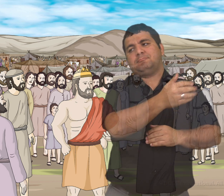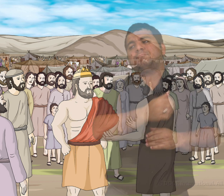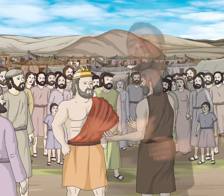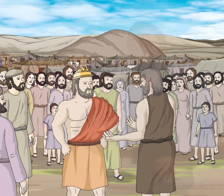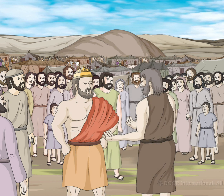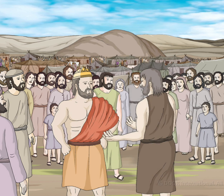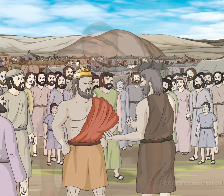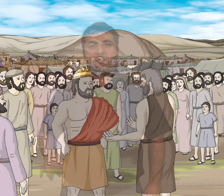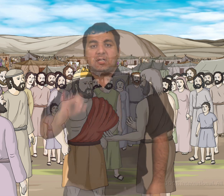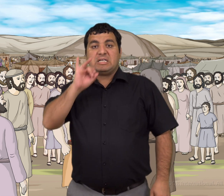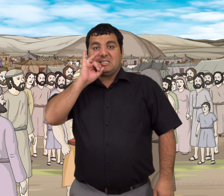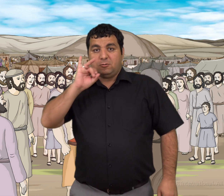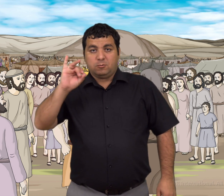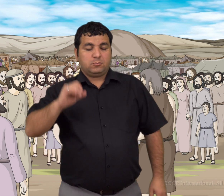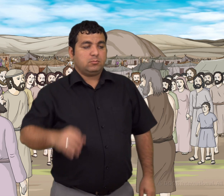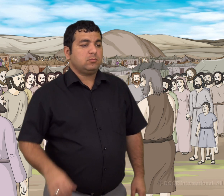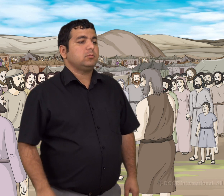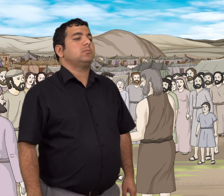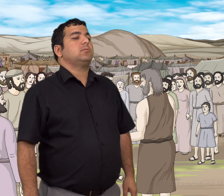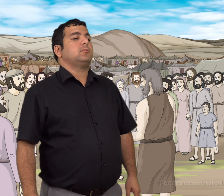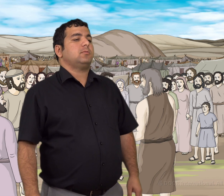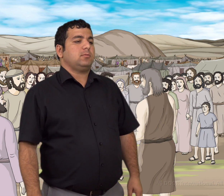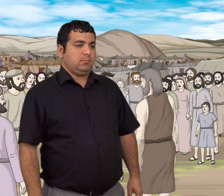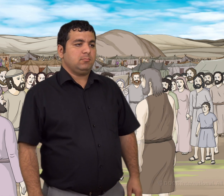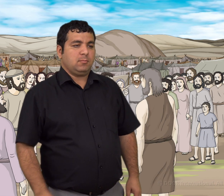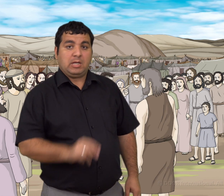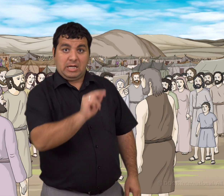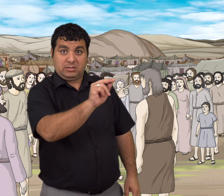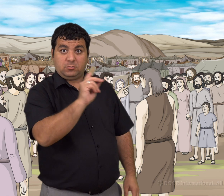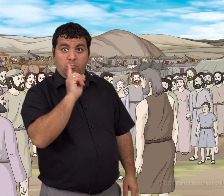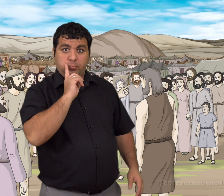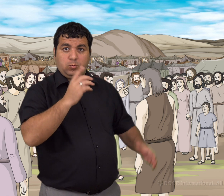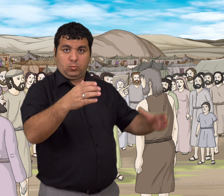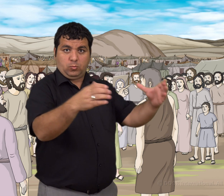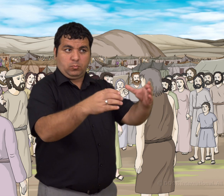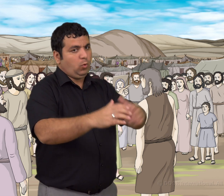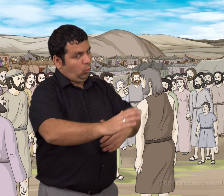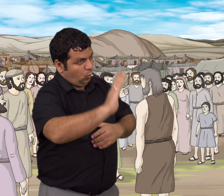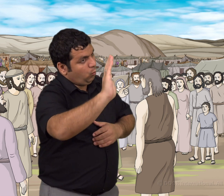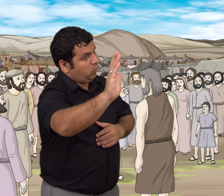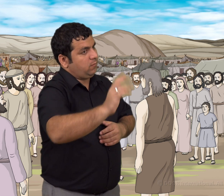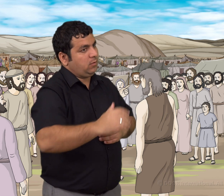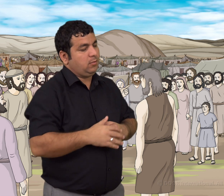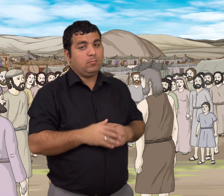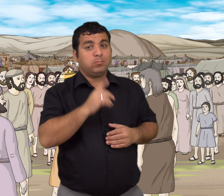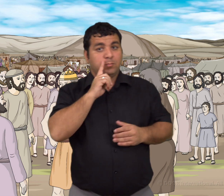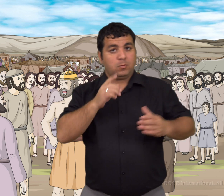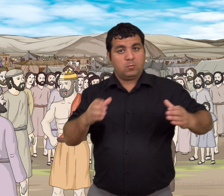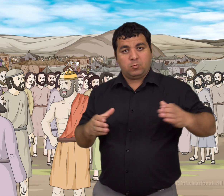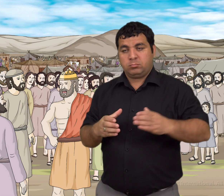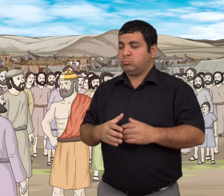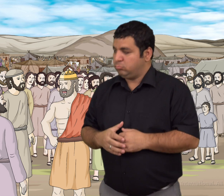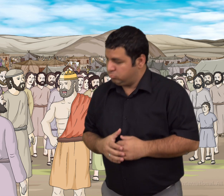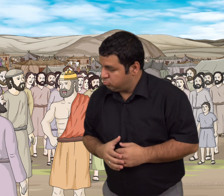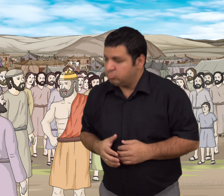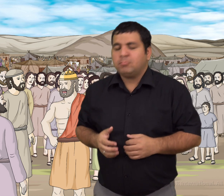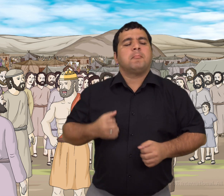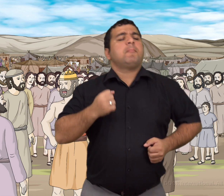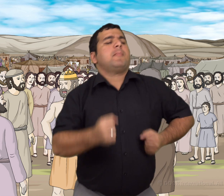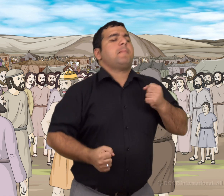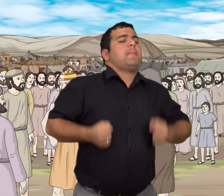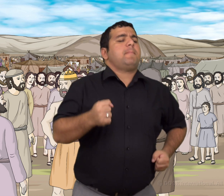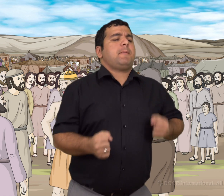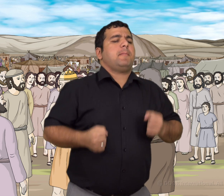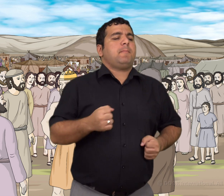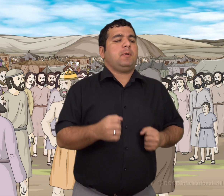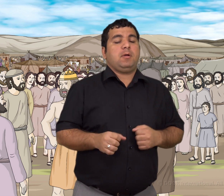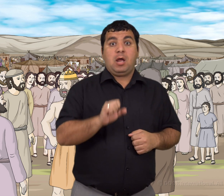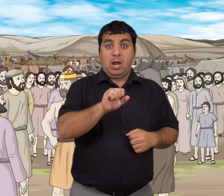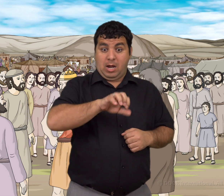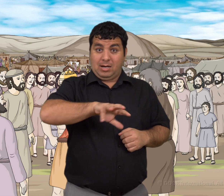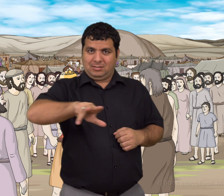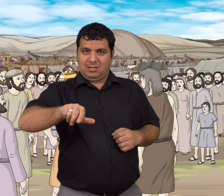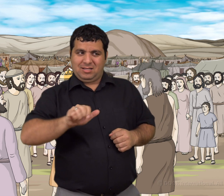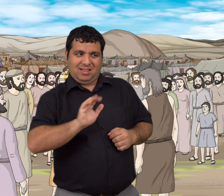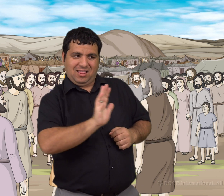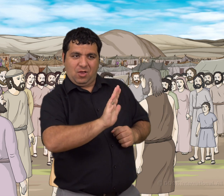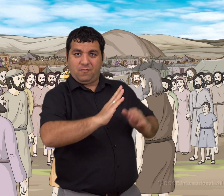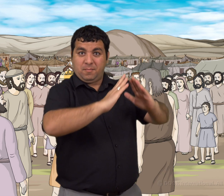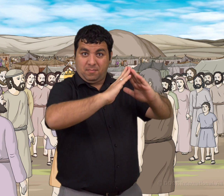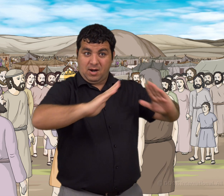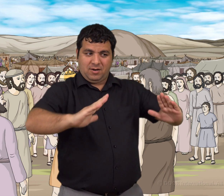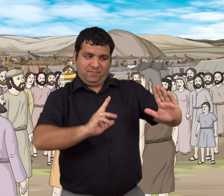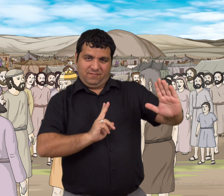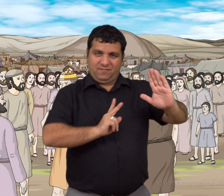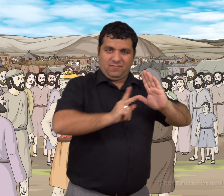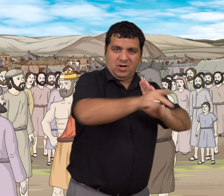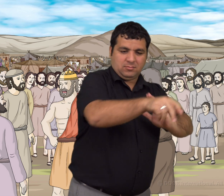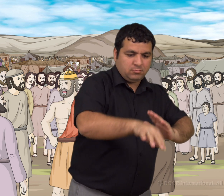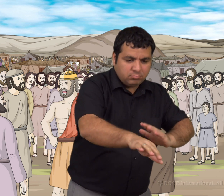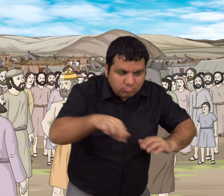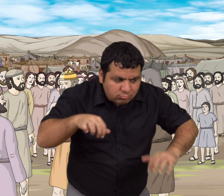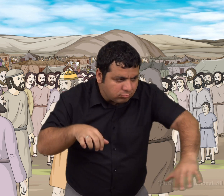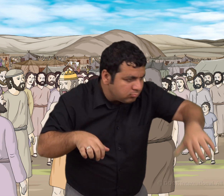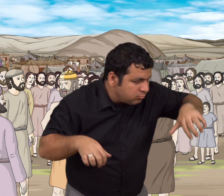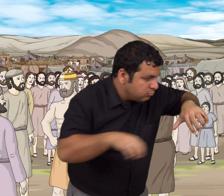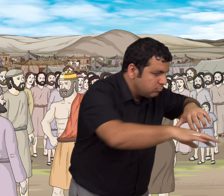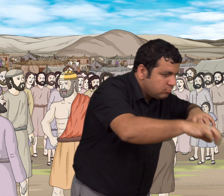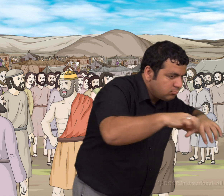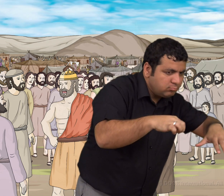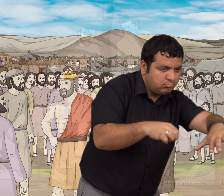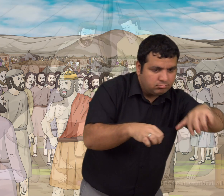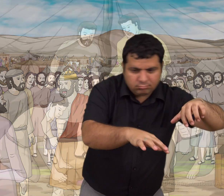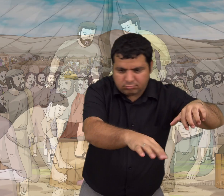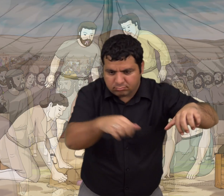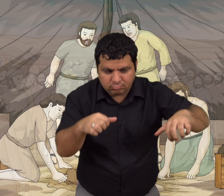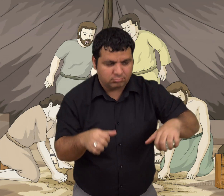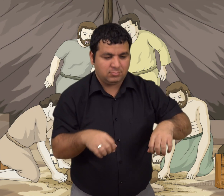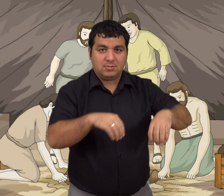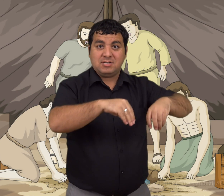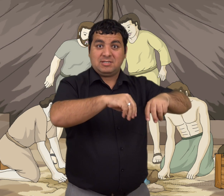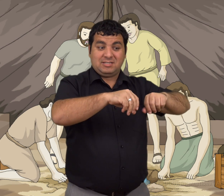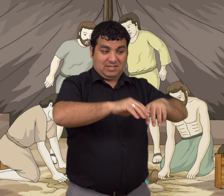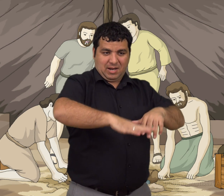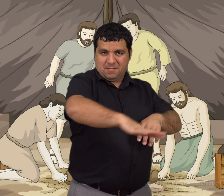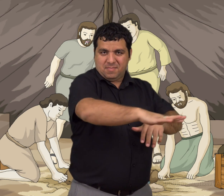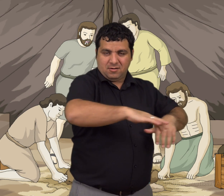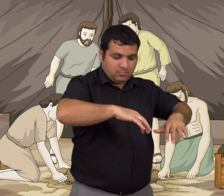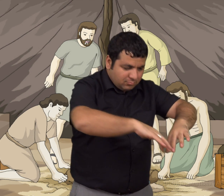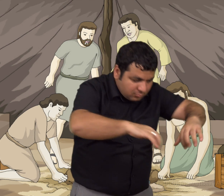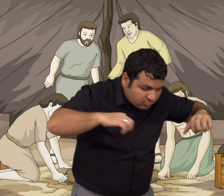They are hidden in the ground inside my tent, with the silver underneath.”